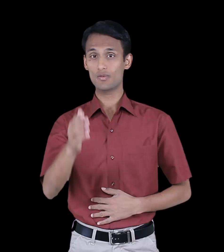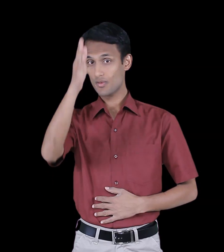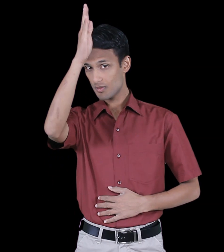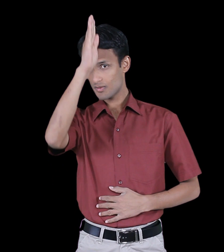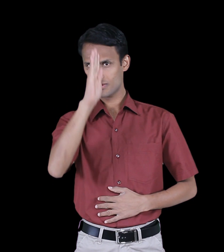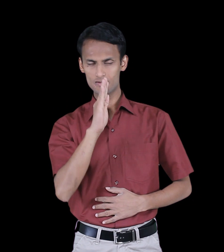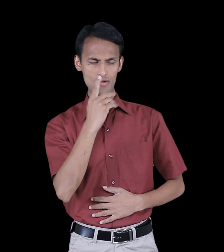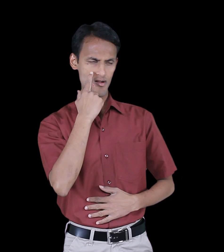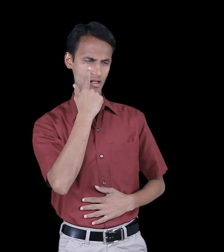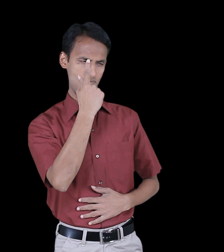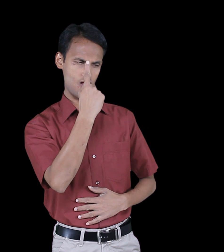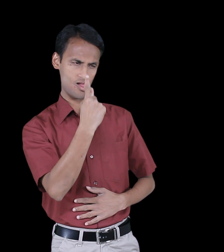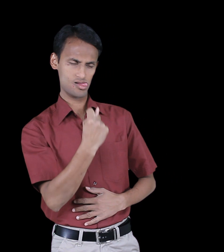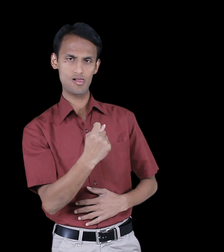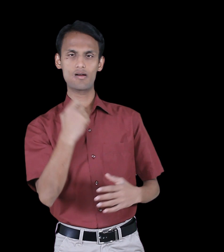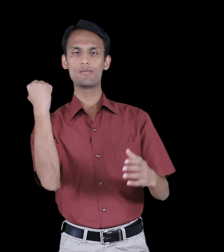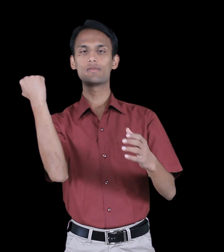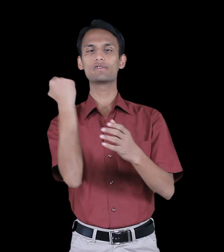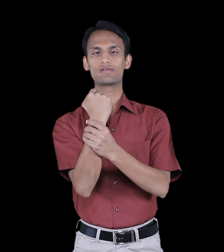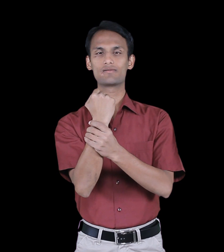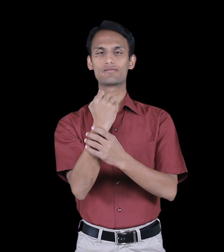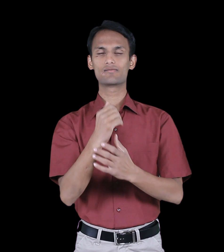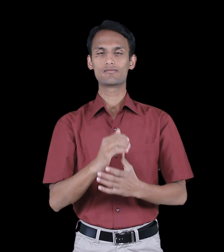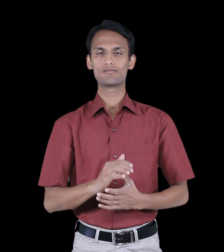God tests Abraham